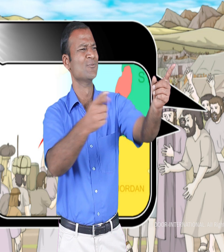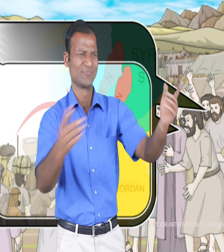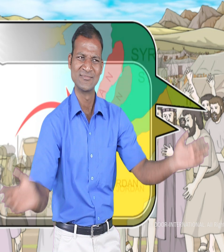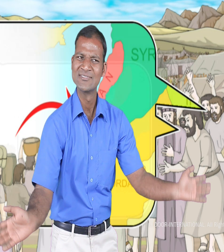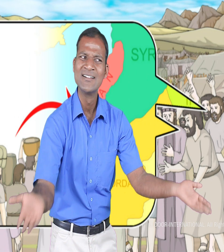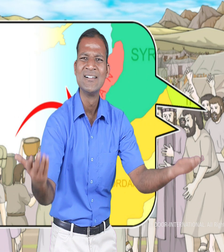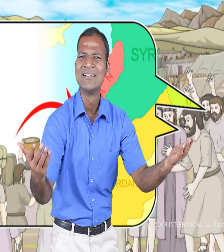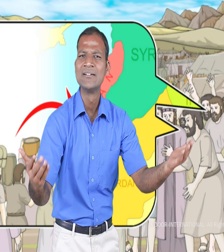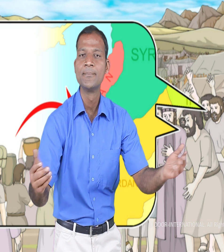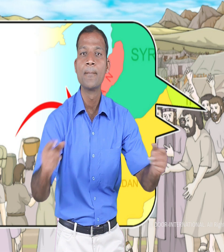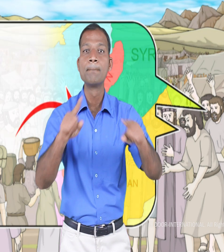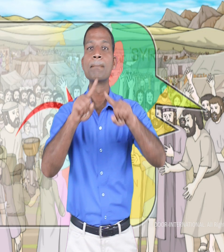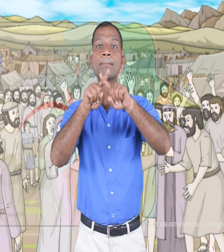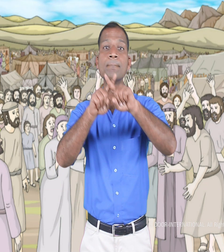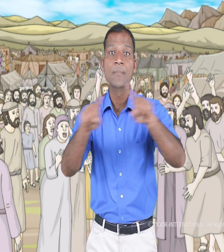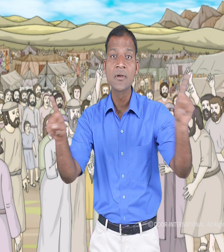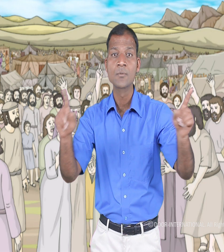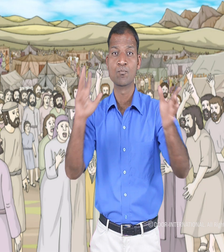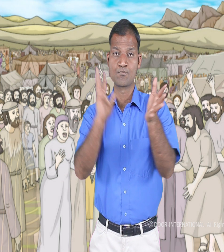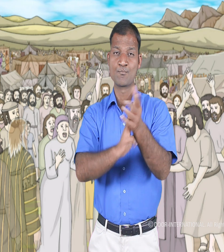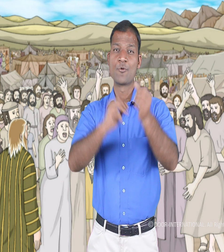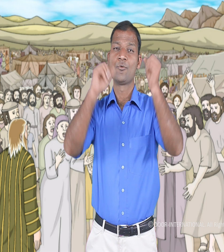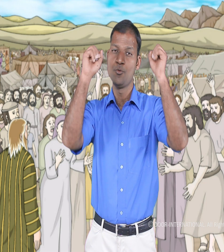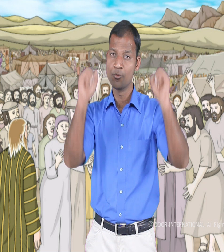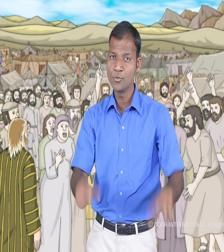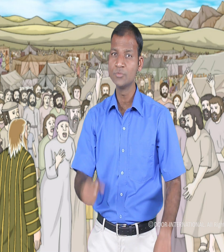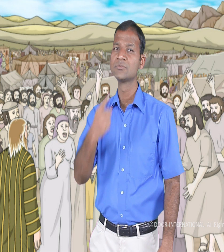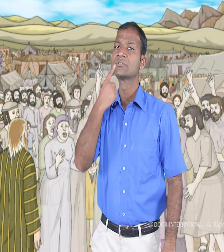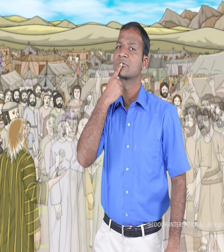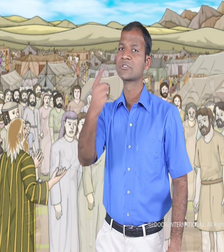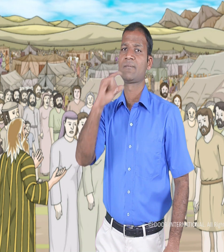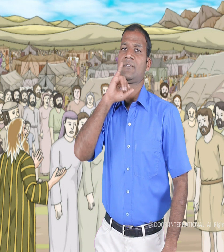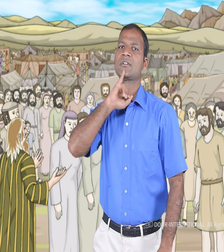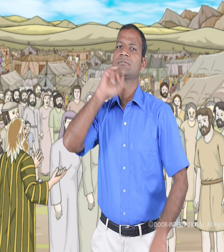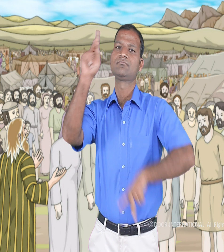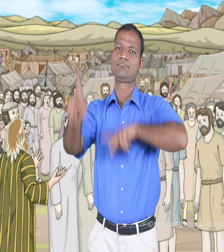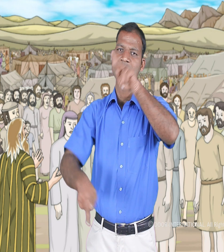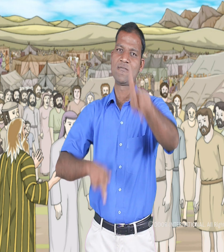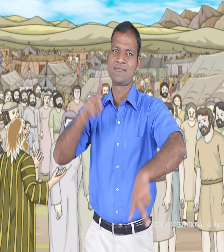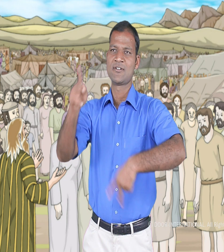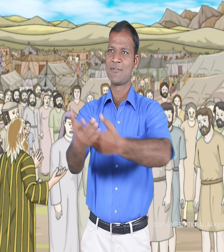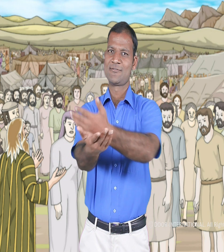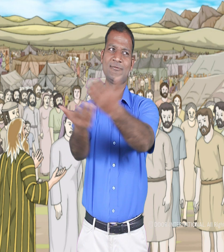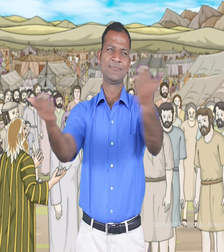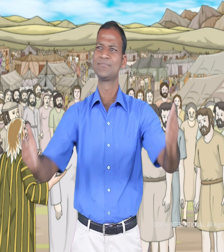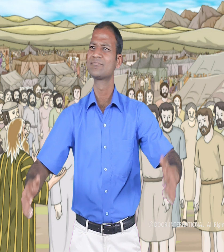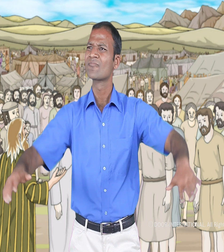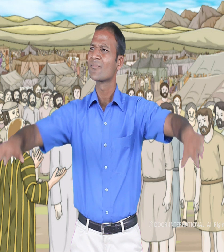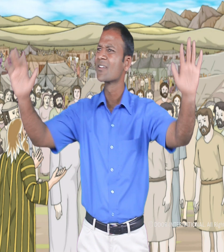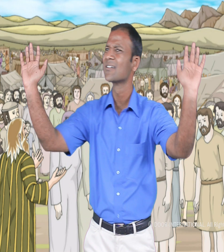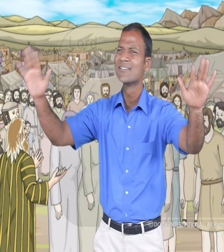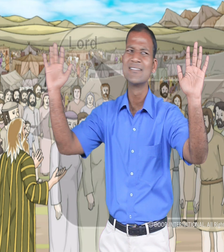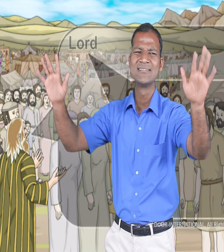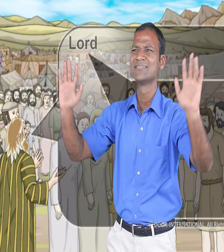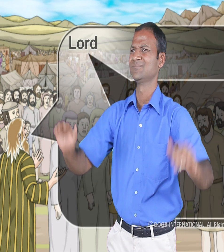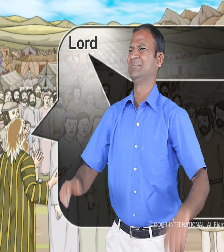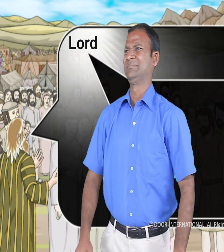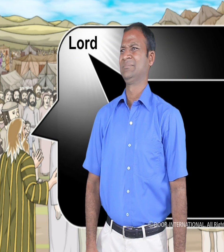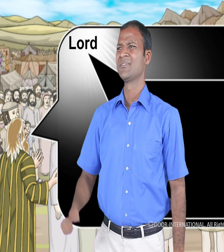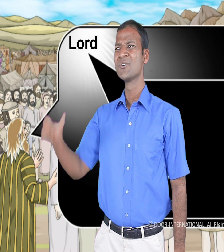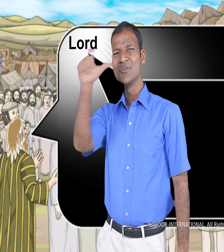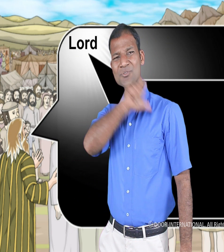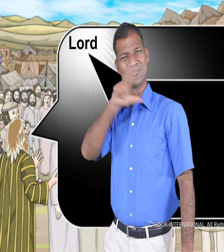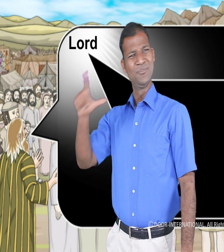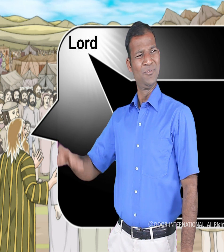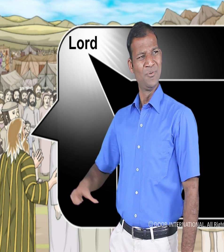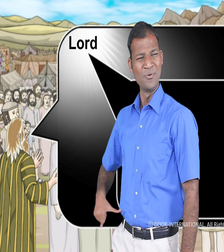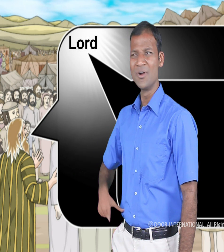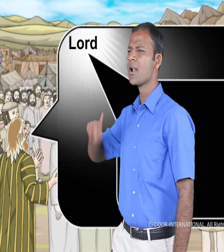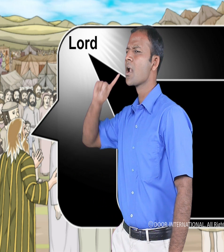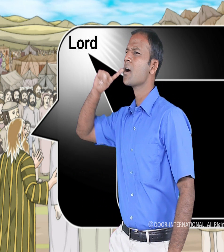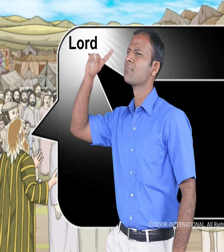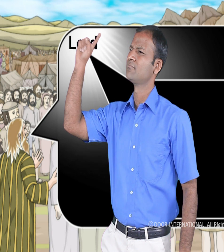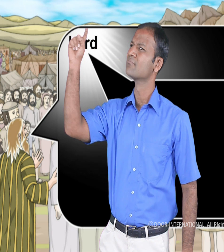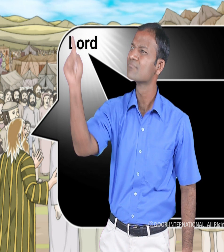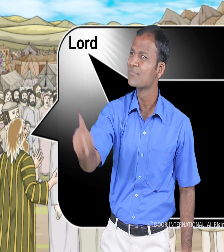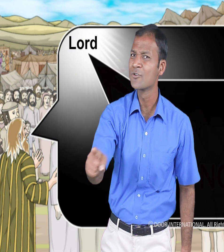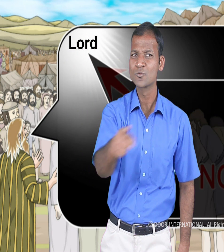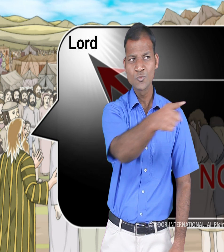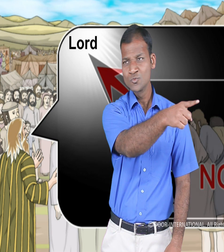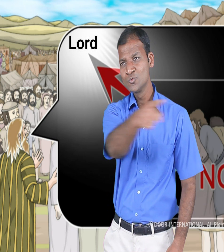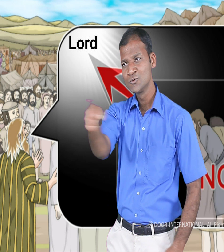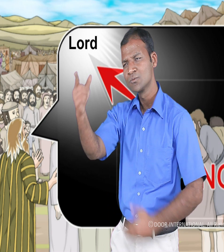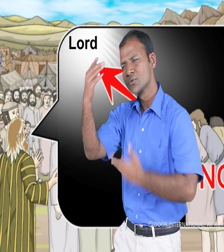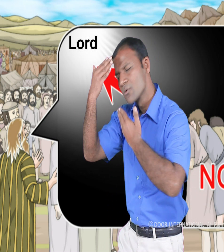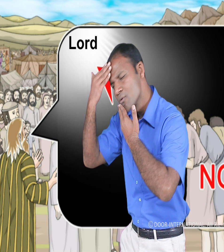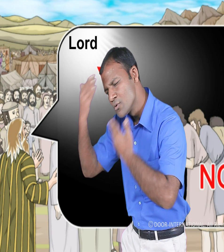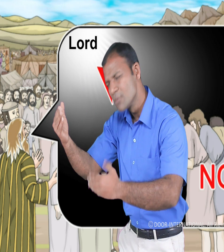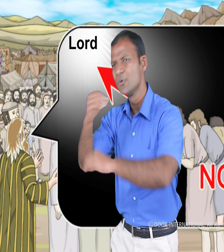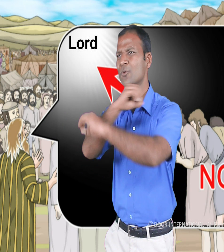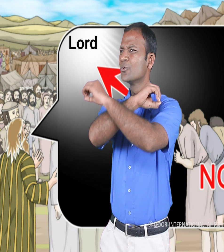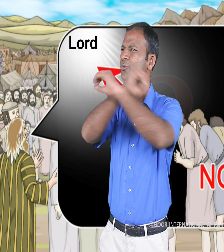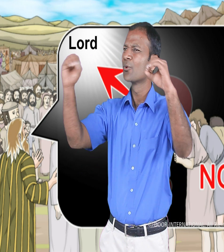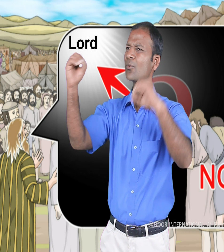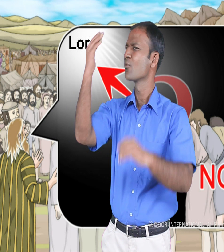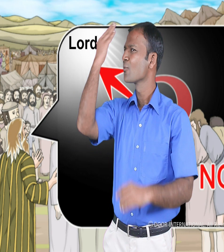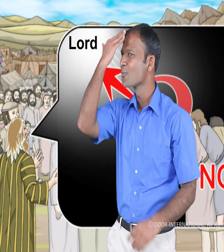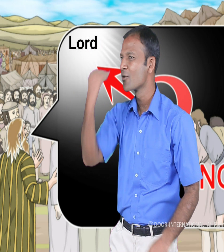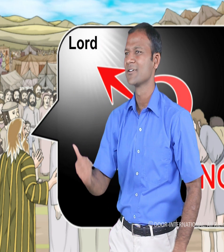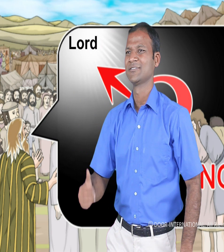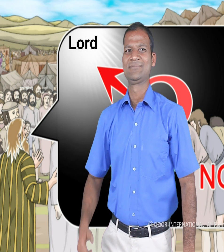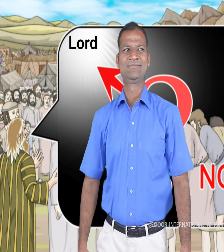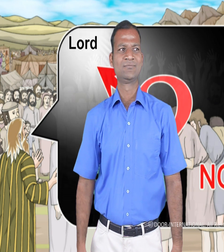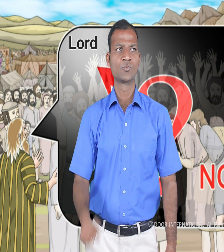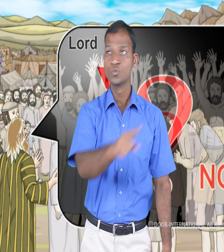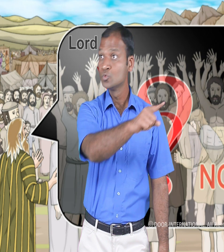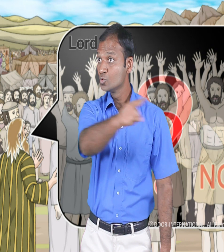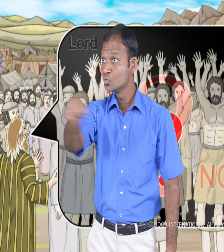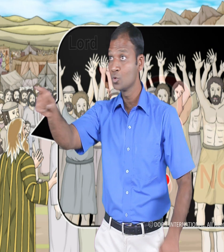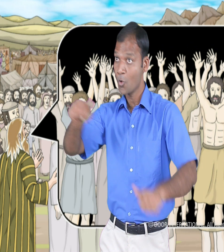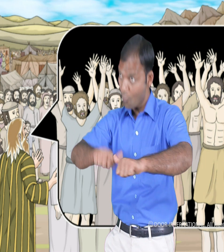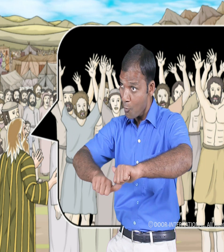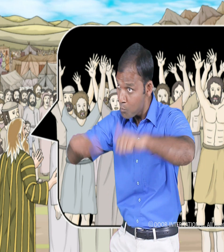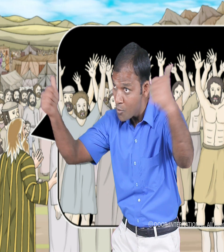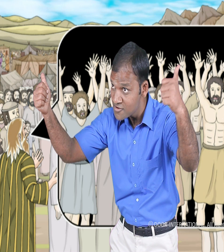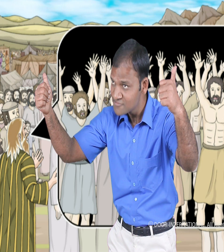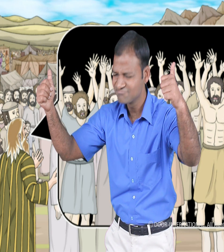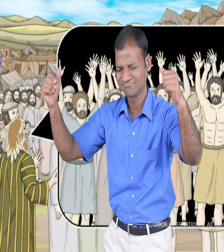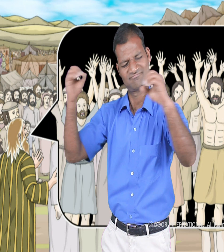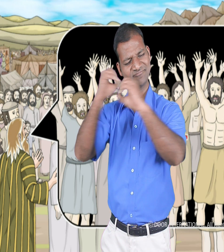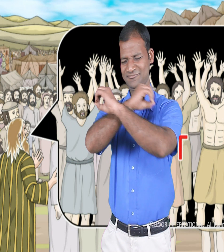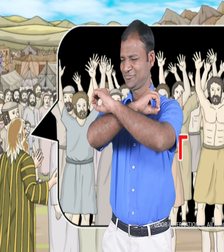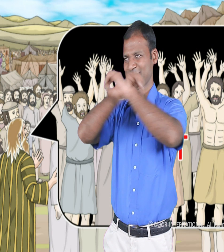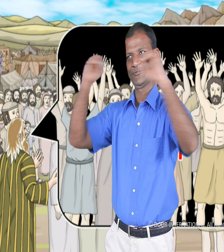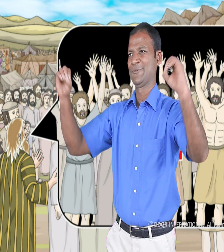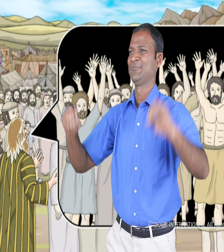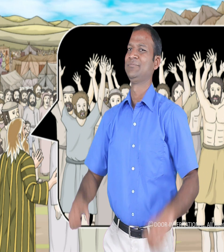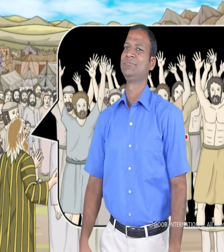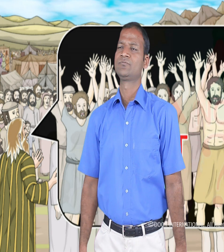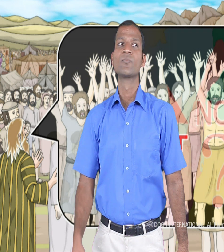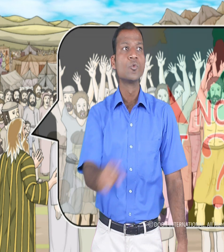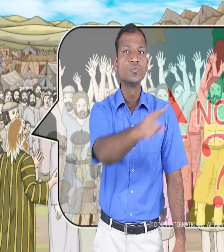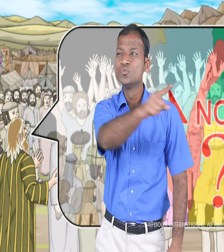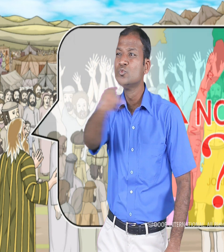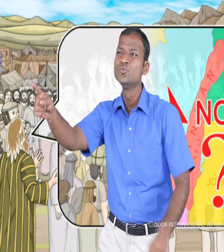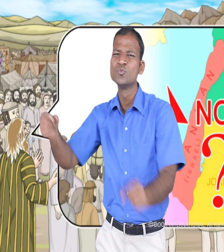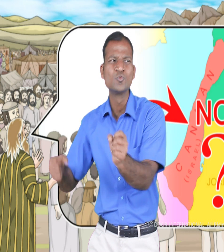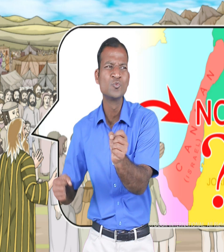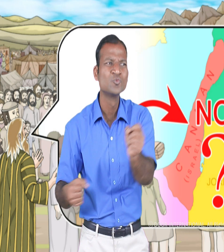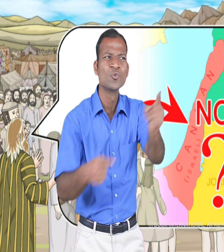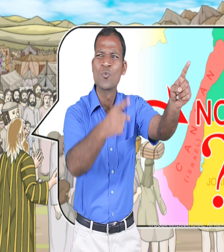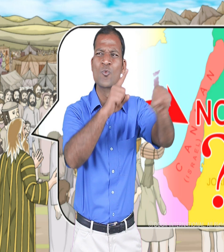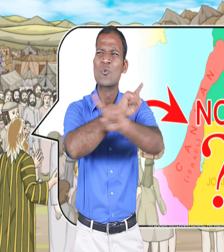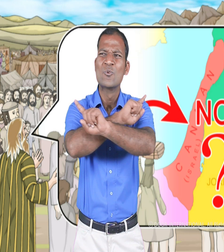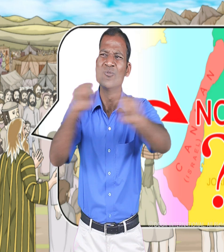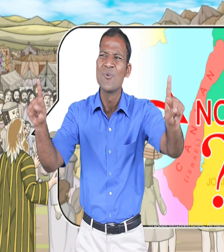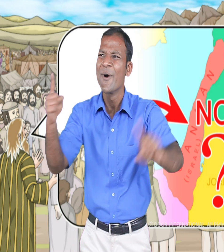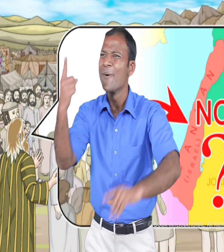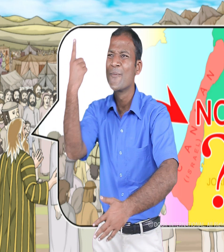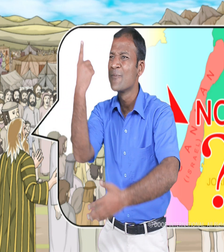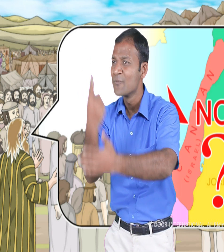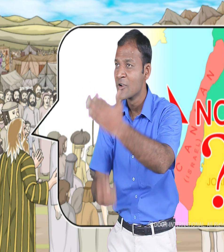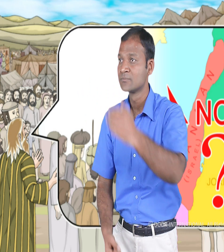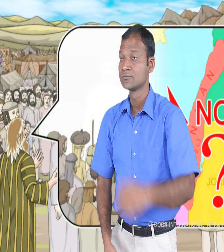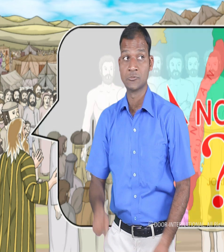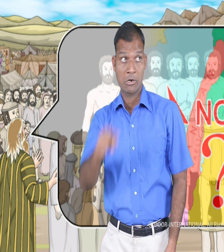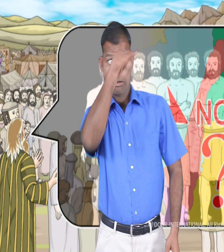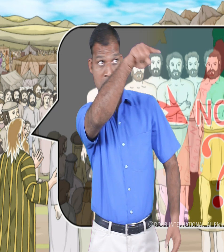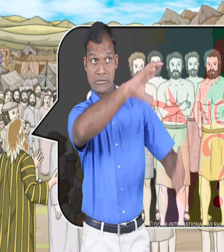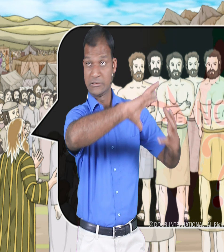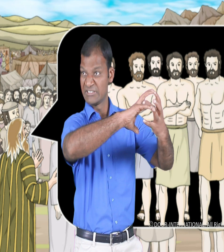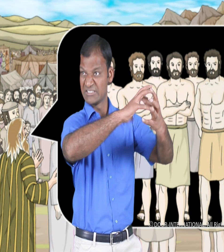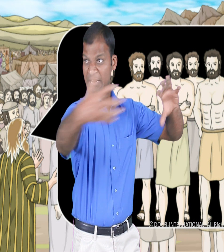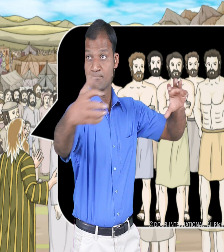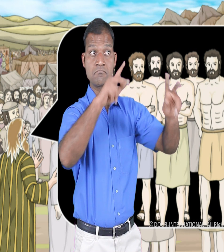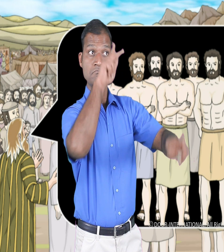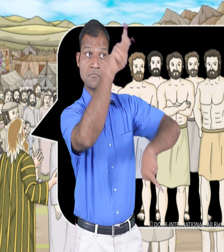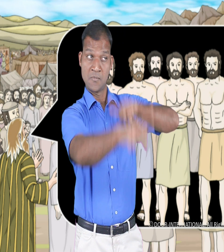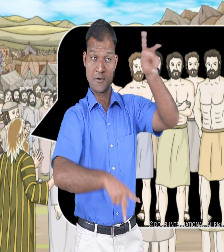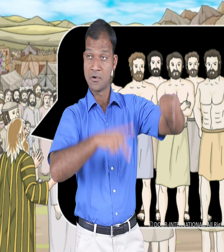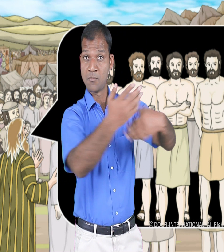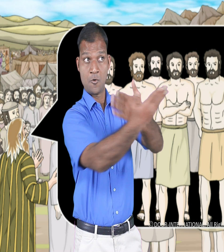But Moses said, “Why are you transgressing the commandment of the LORD? This will not succeed!